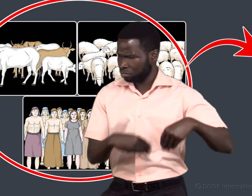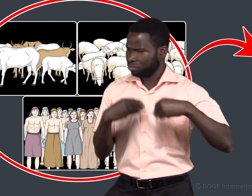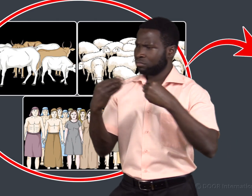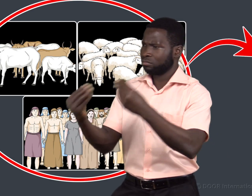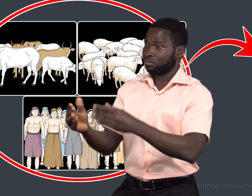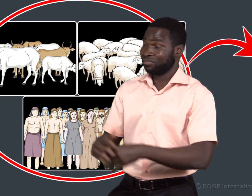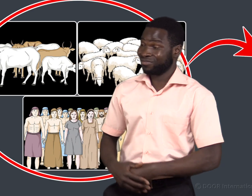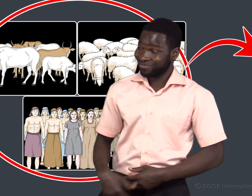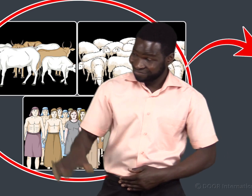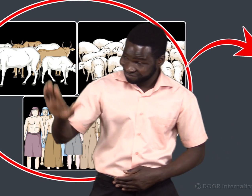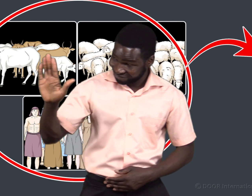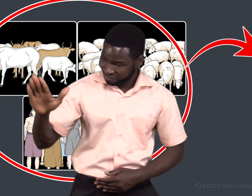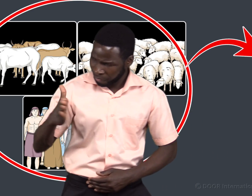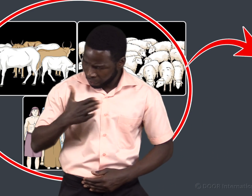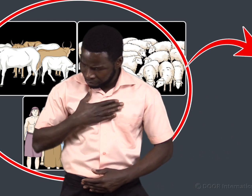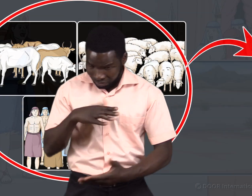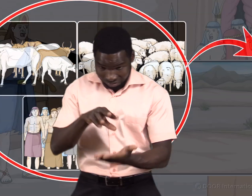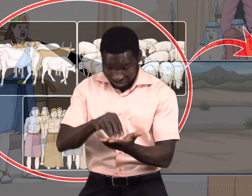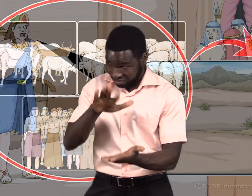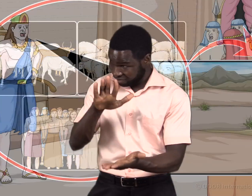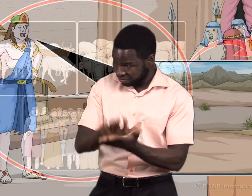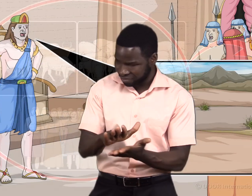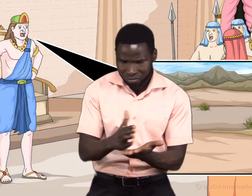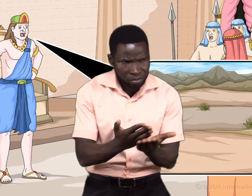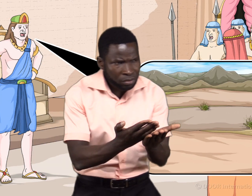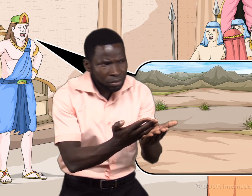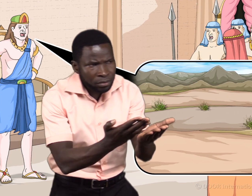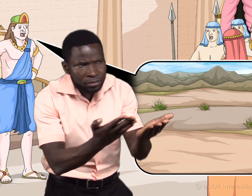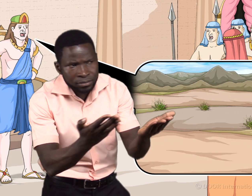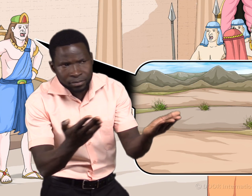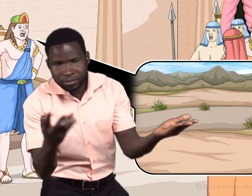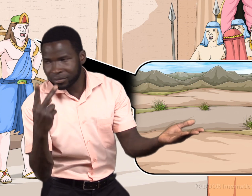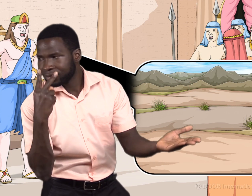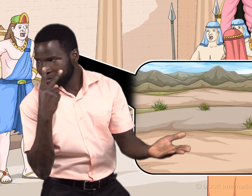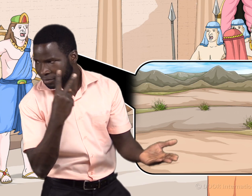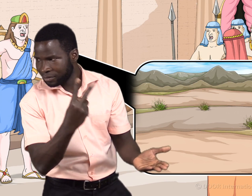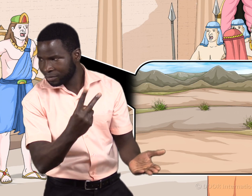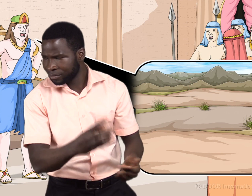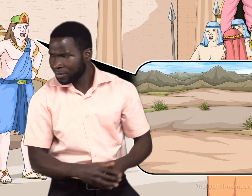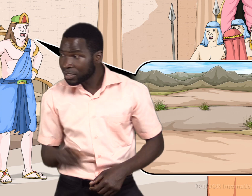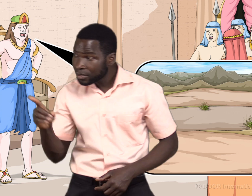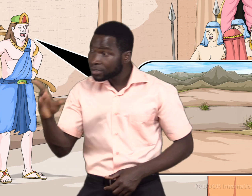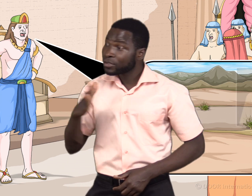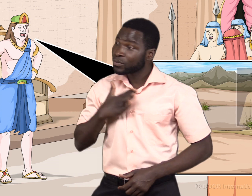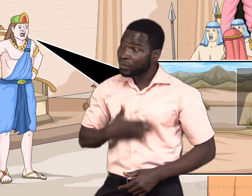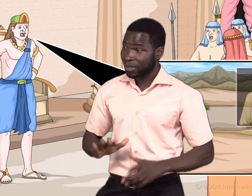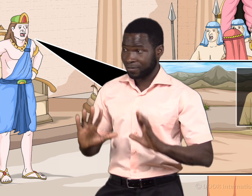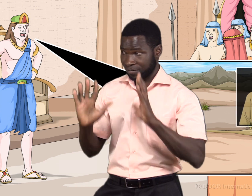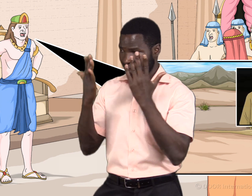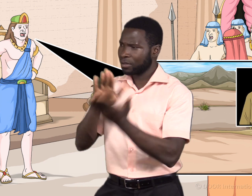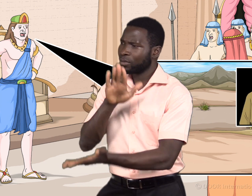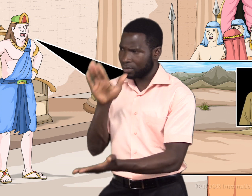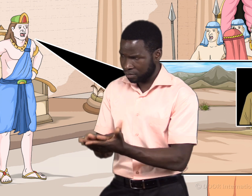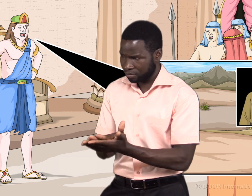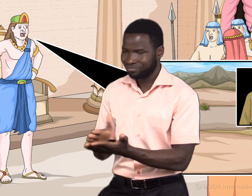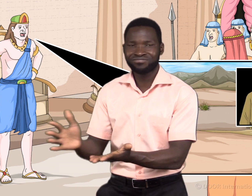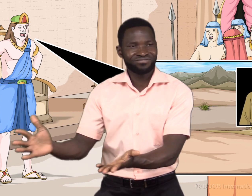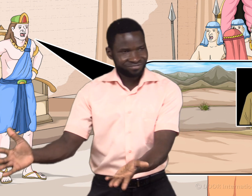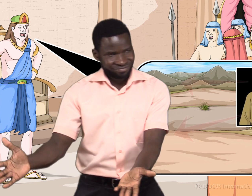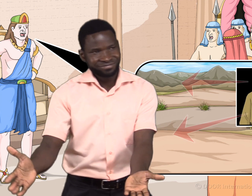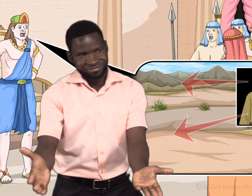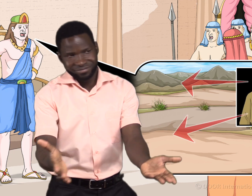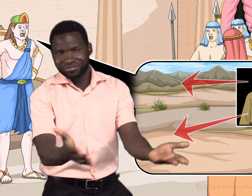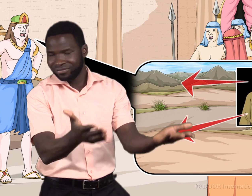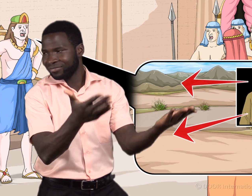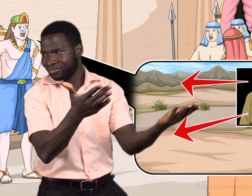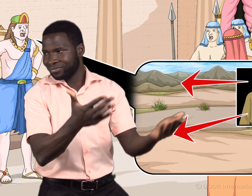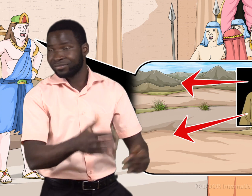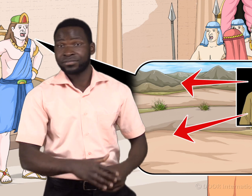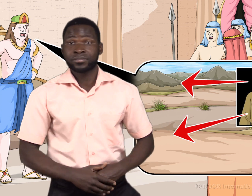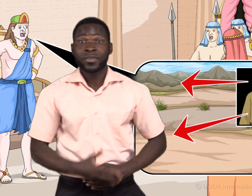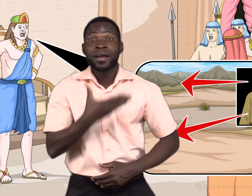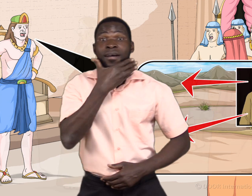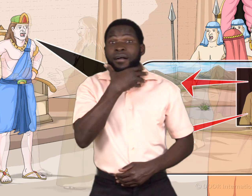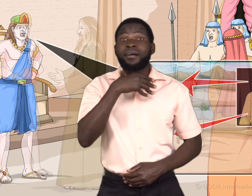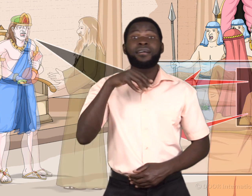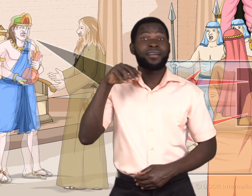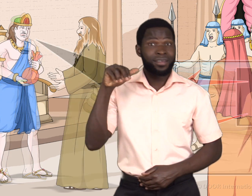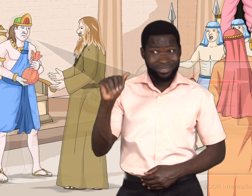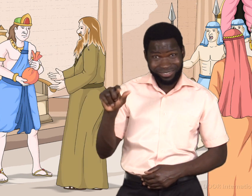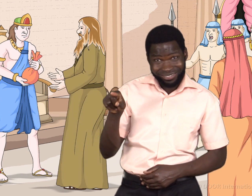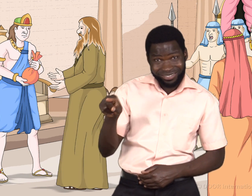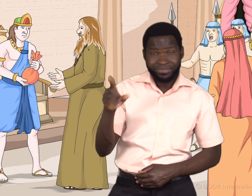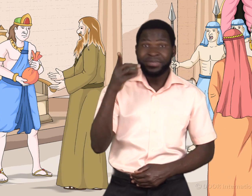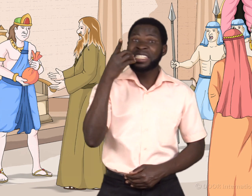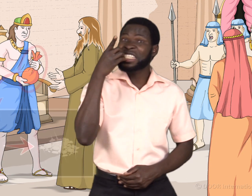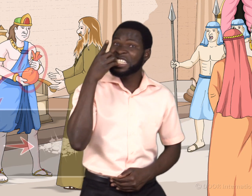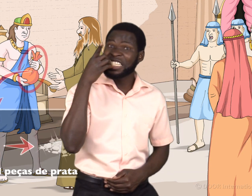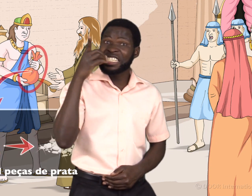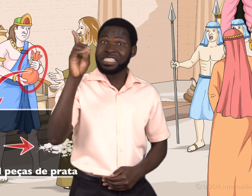And Abimelech said, “Look, my land is before you. Settle wherever you please.”